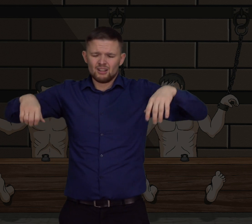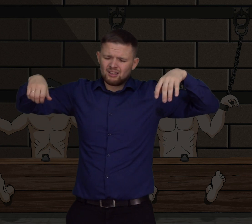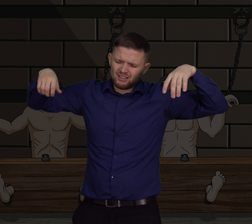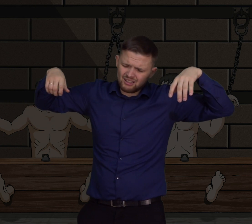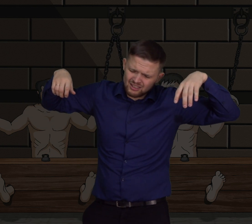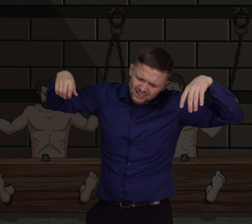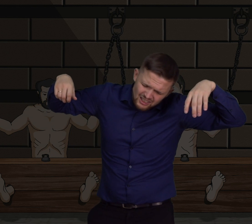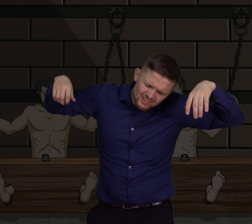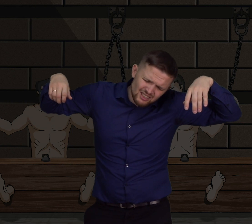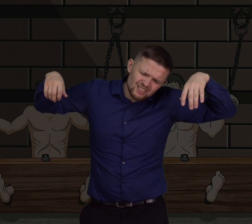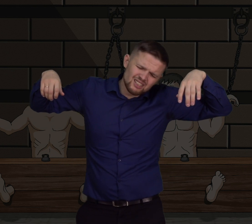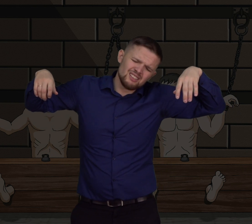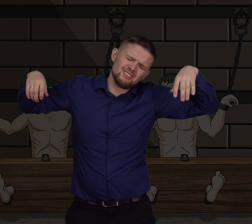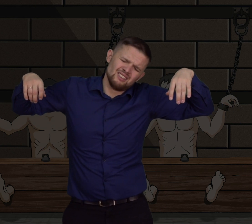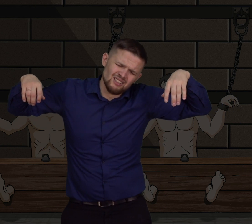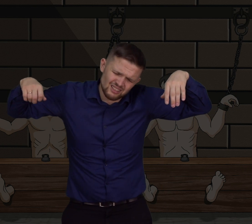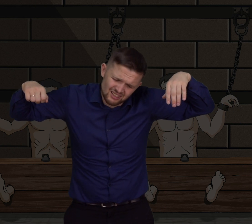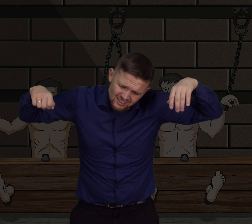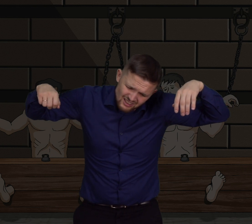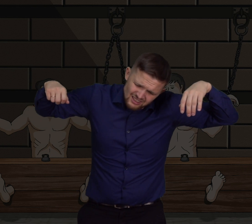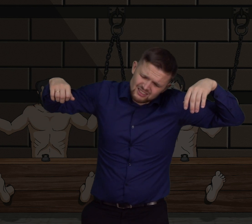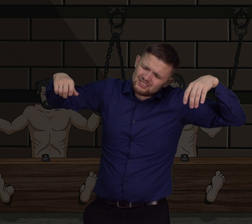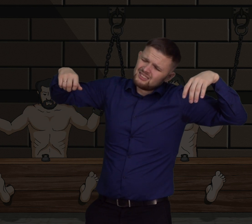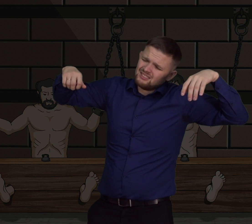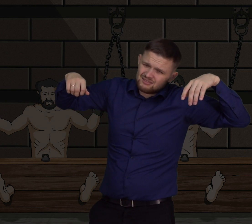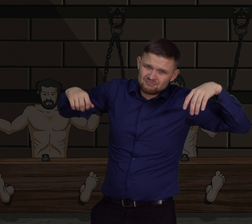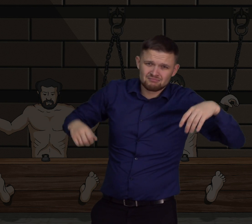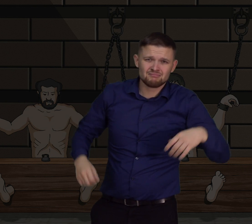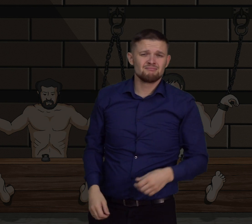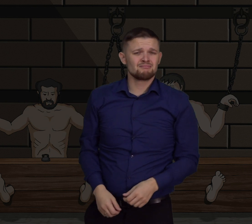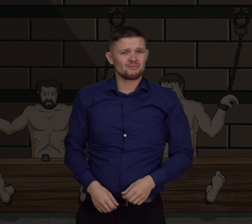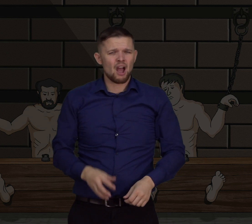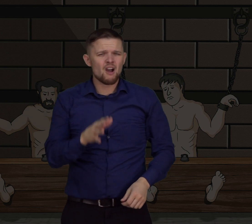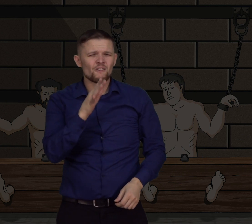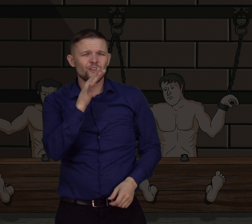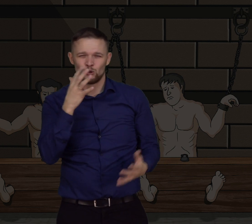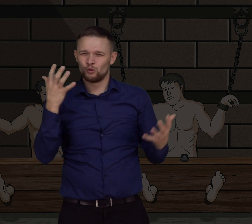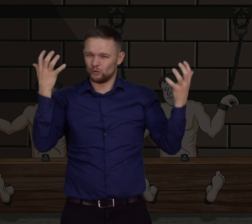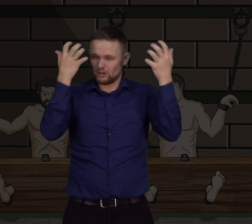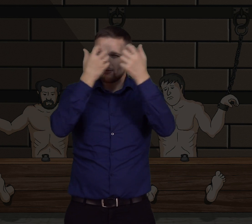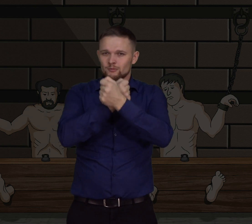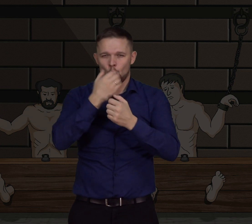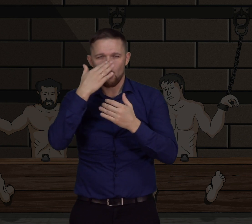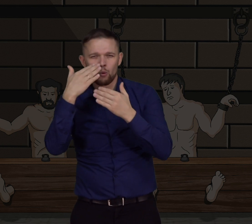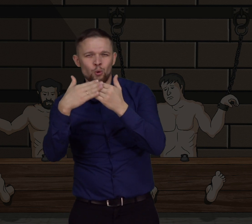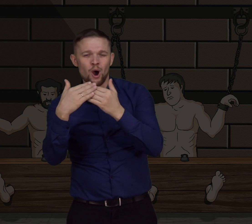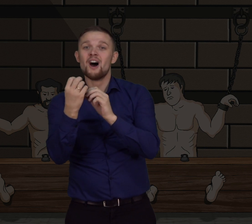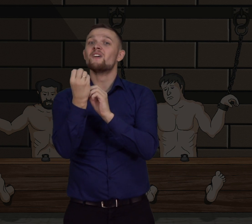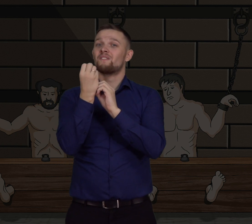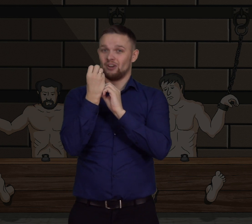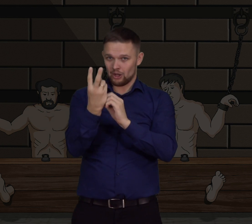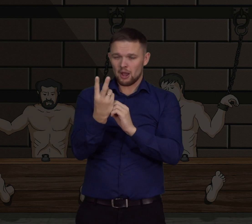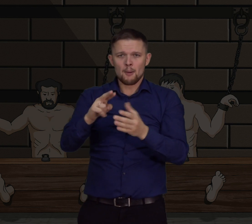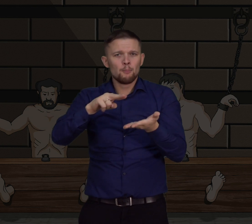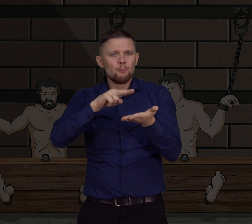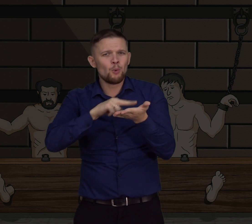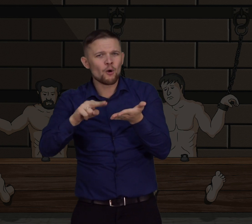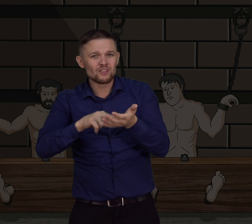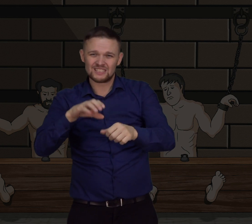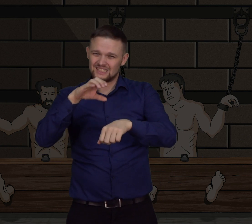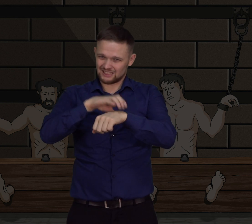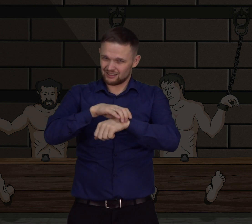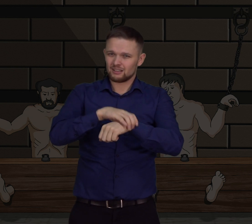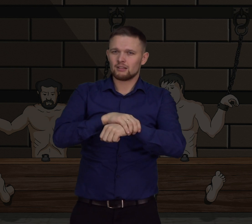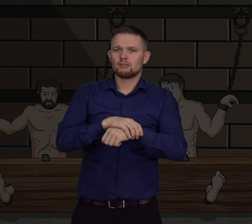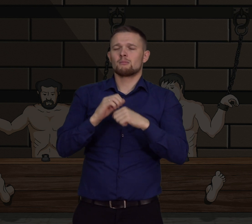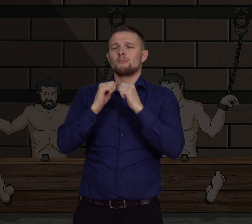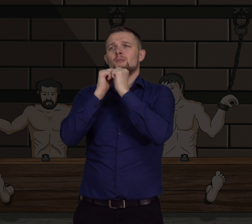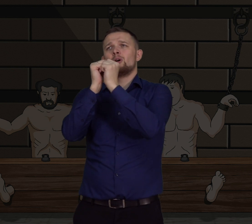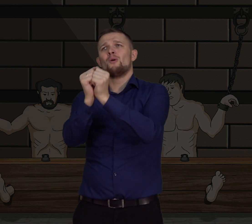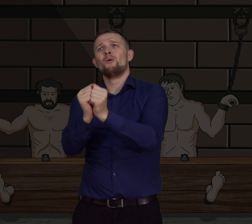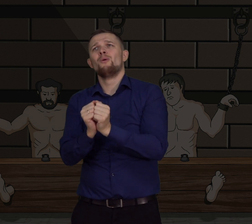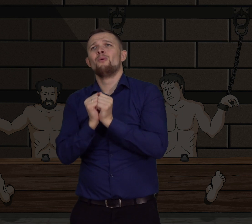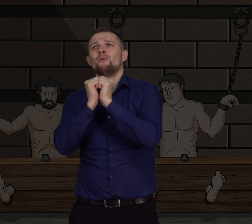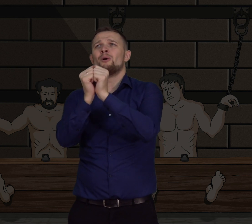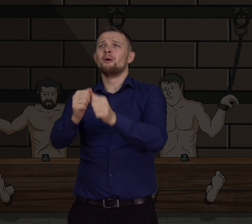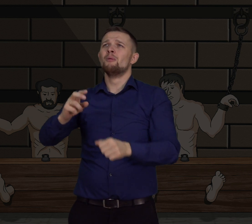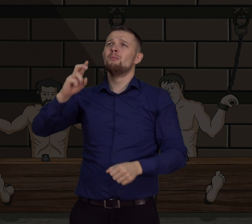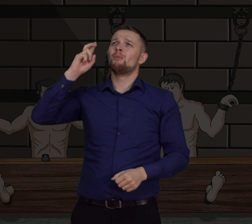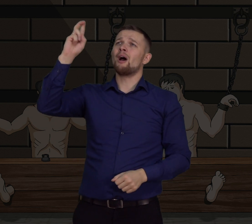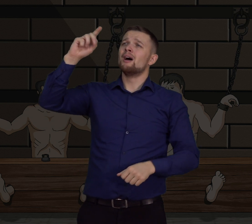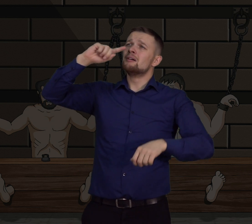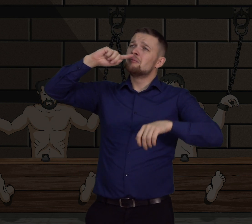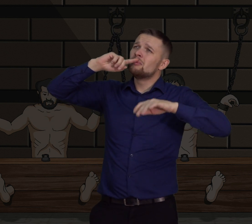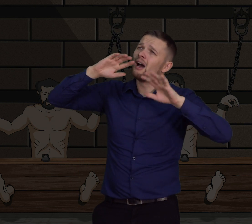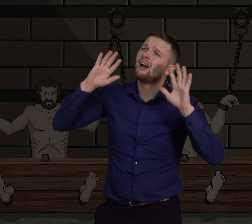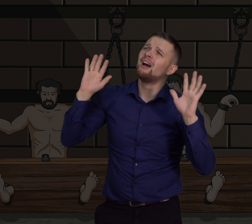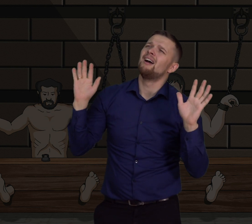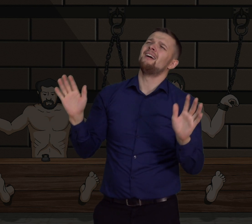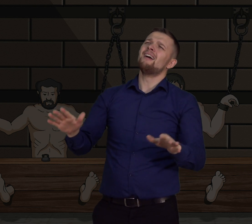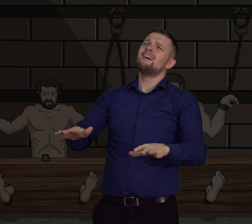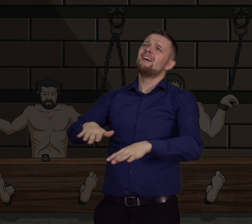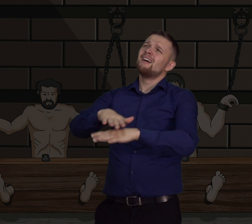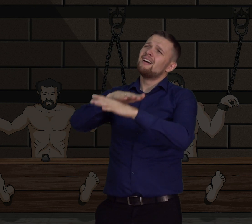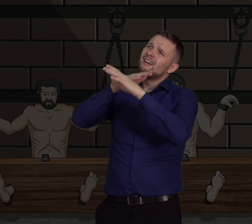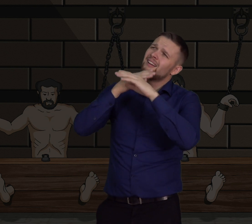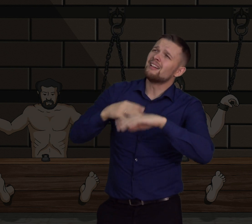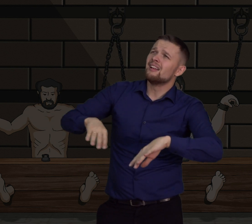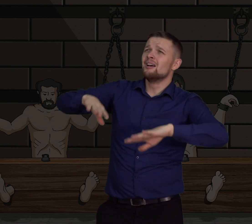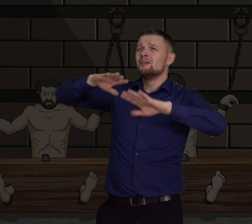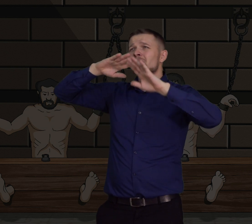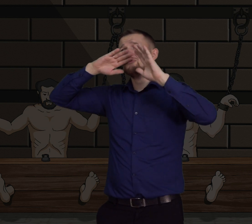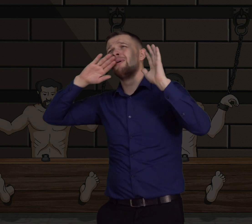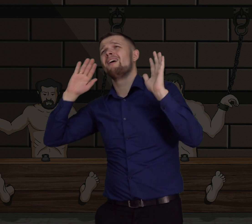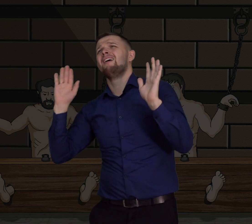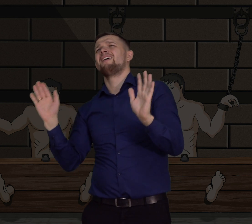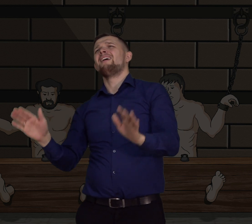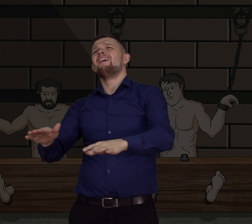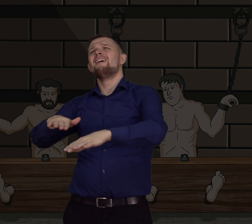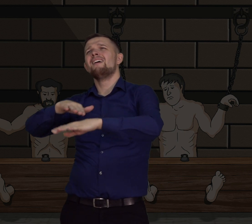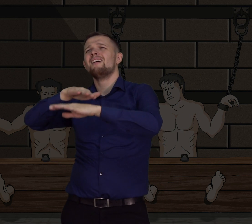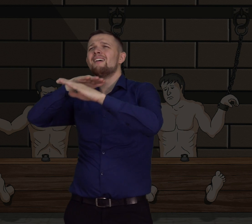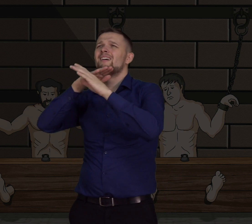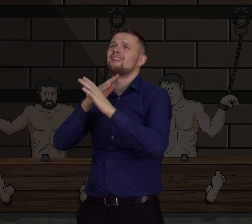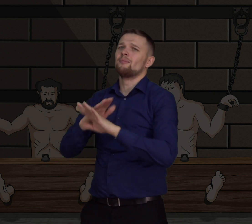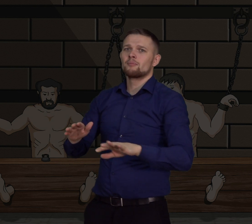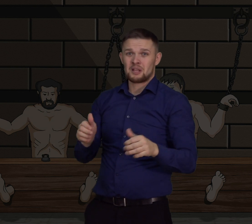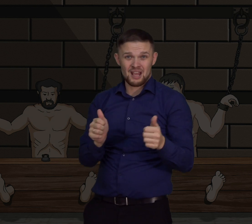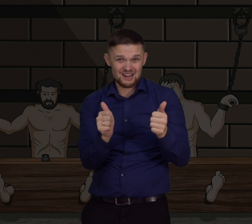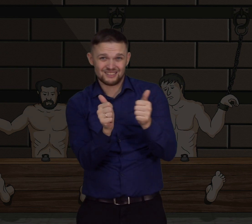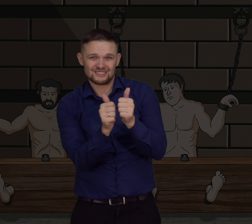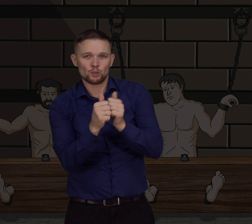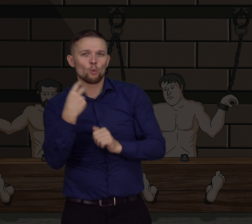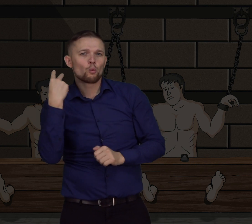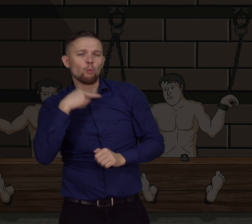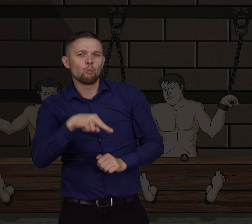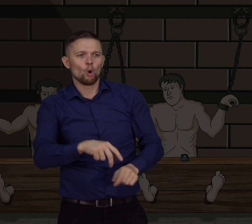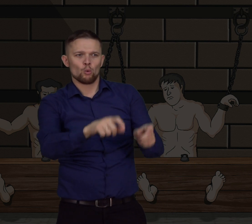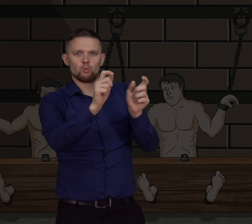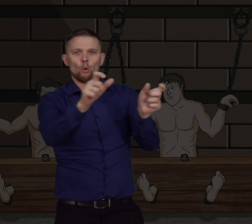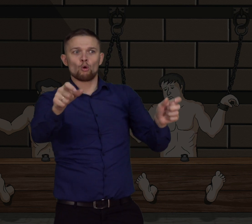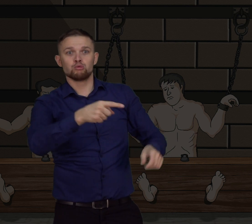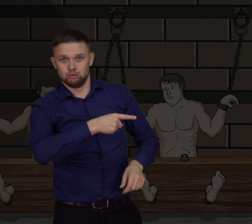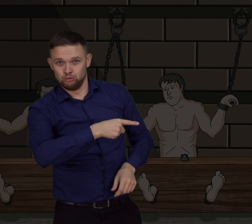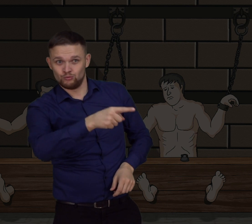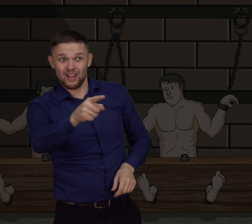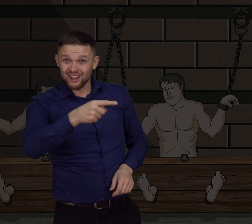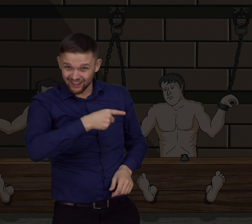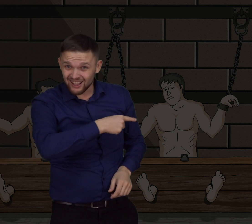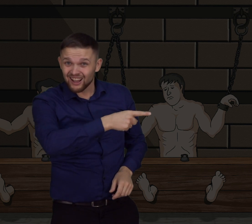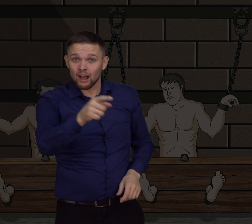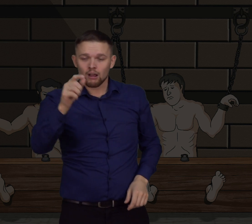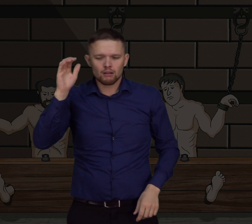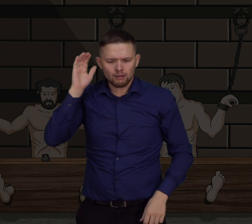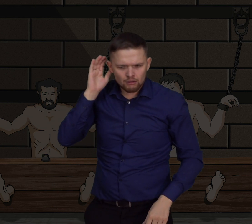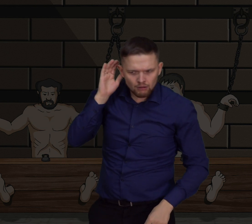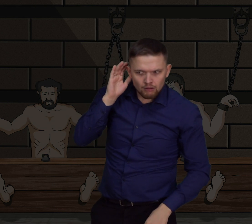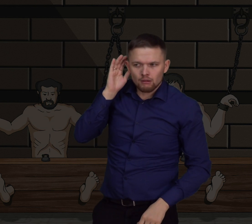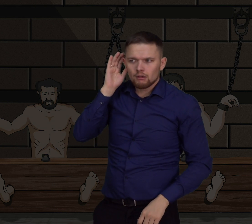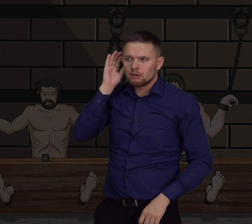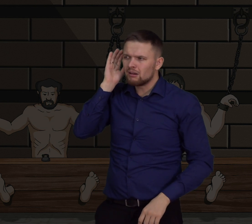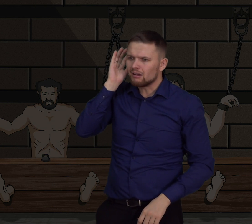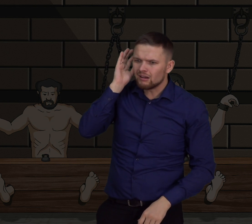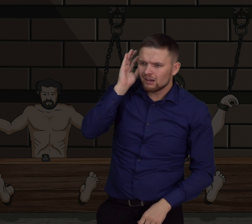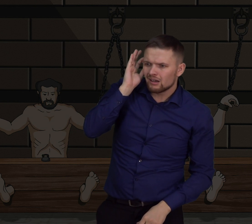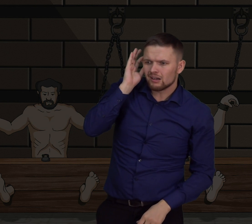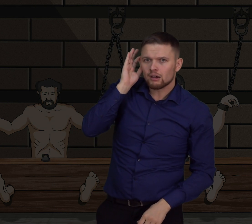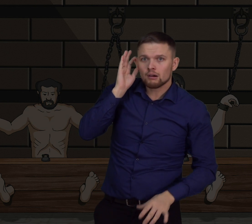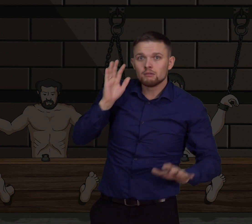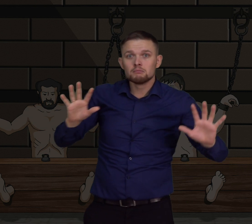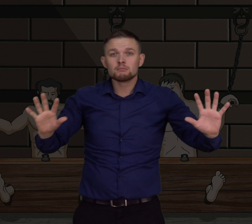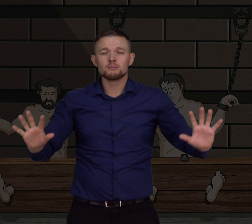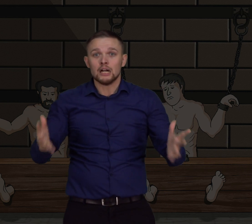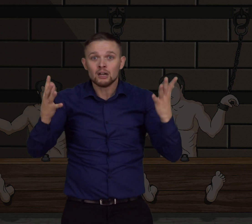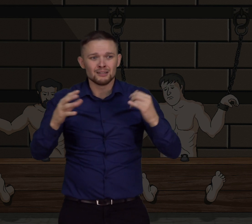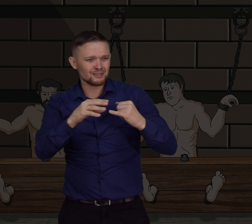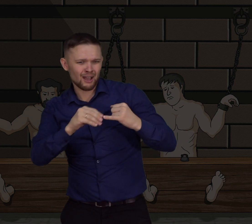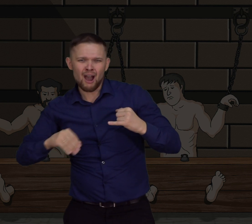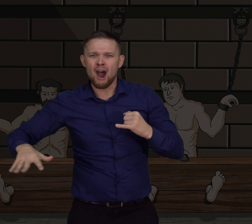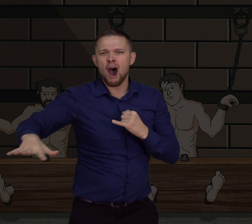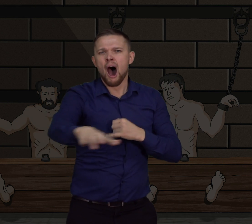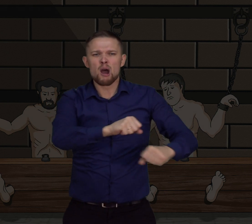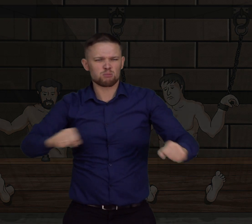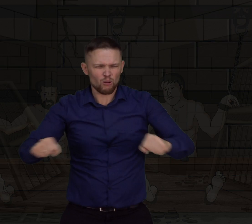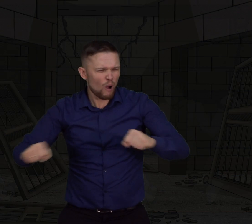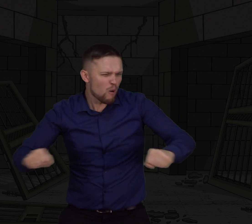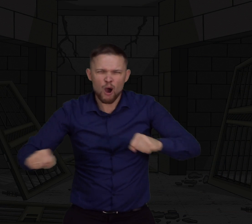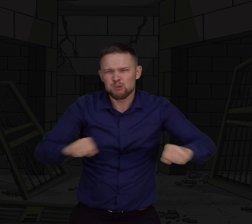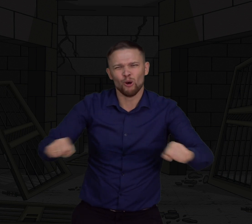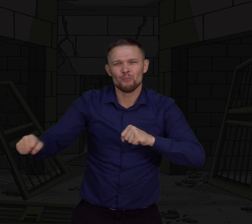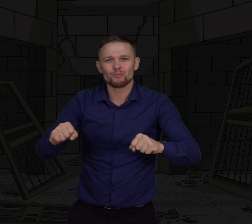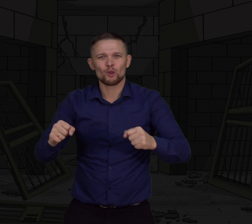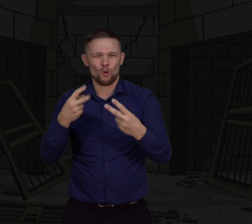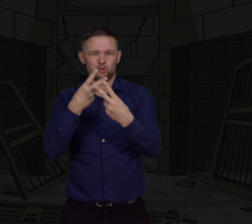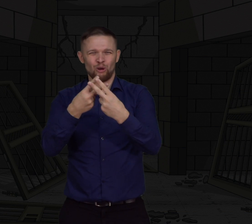About midnight Paul and Silas were praying and singing hymns to God, and the other prisoners were listening to them.